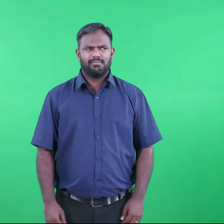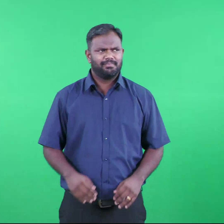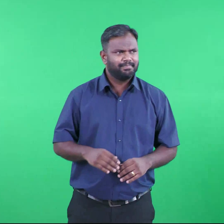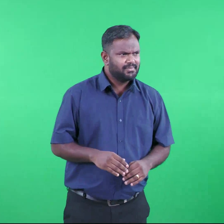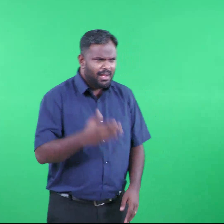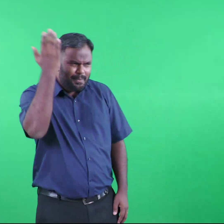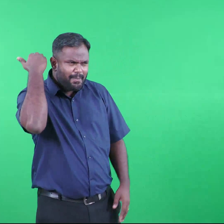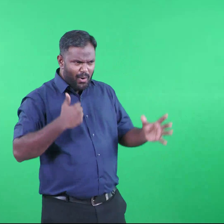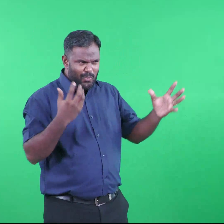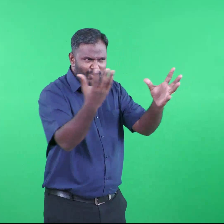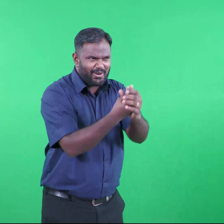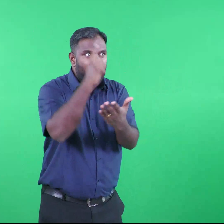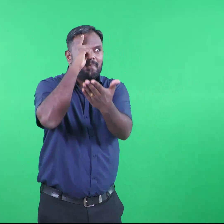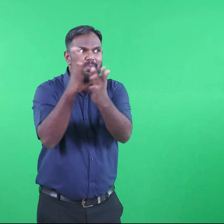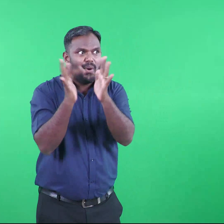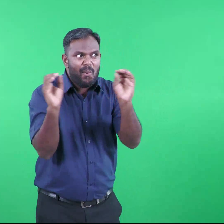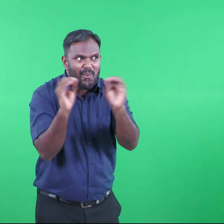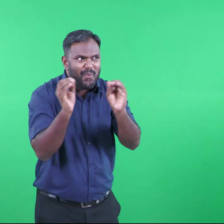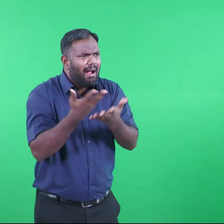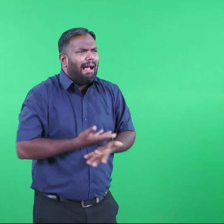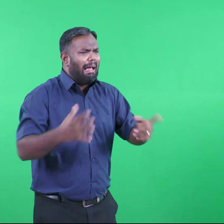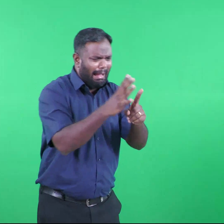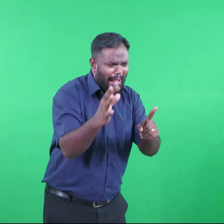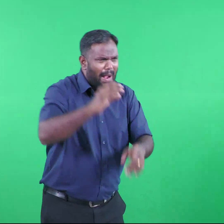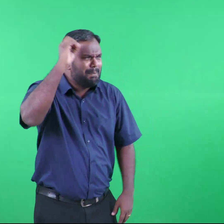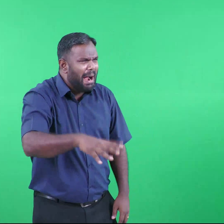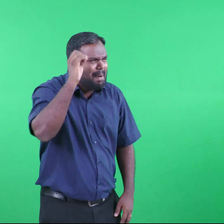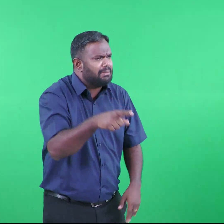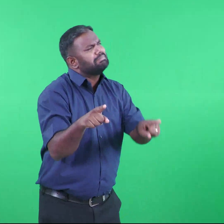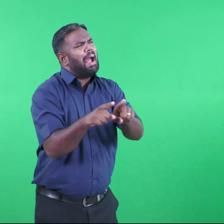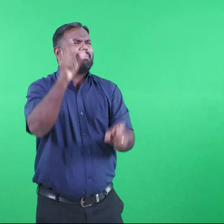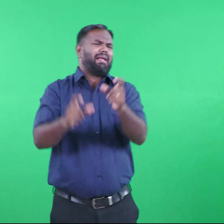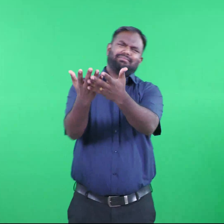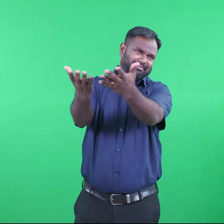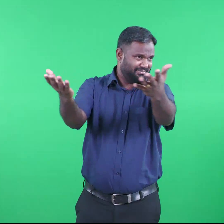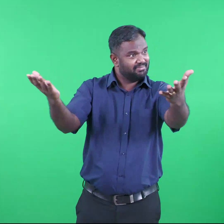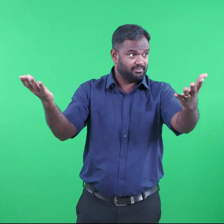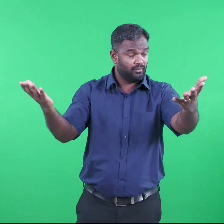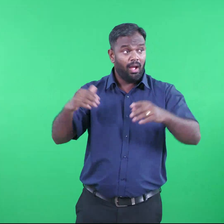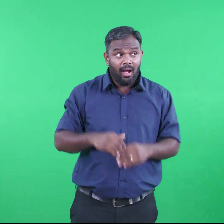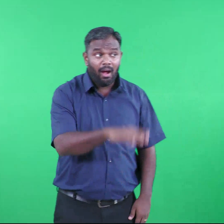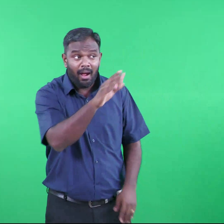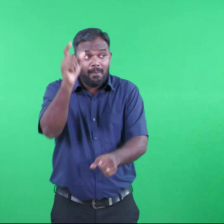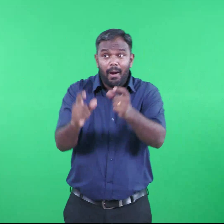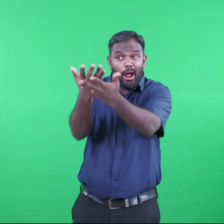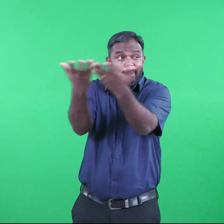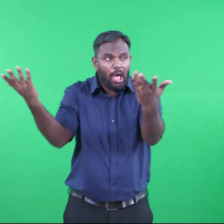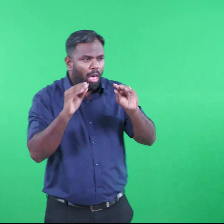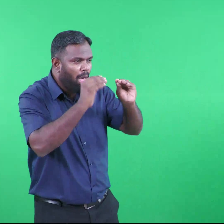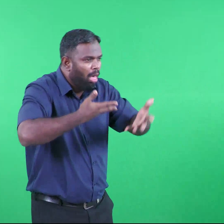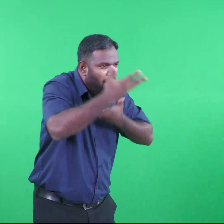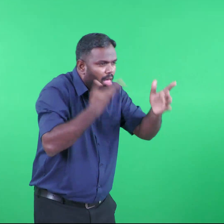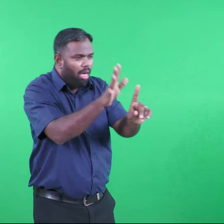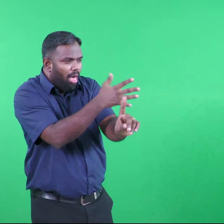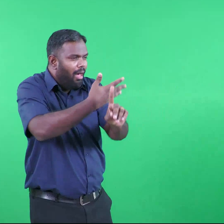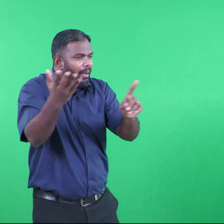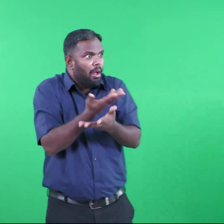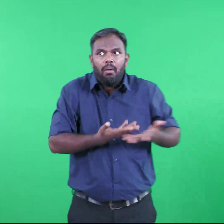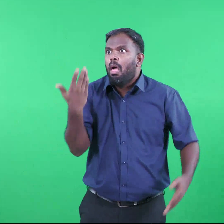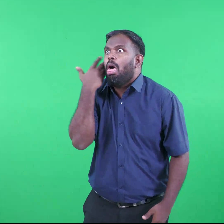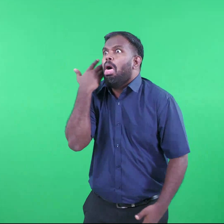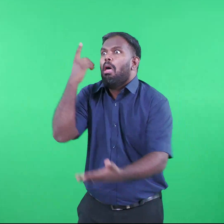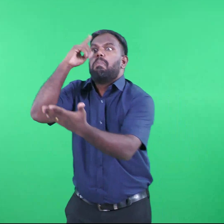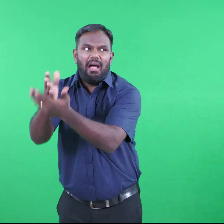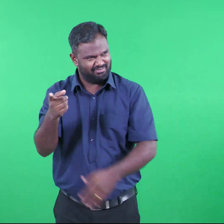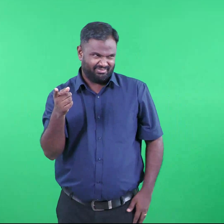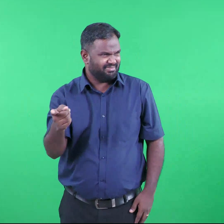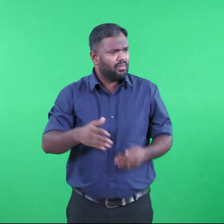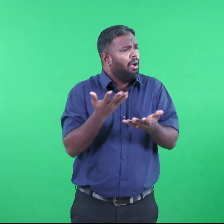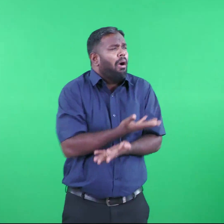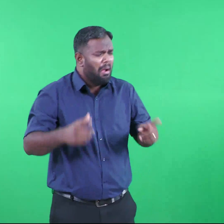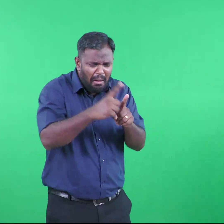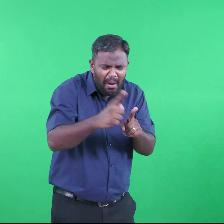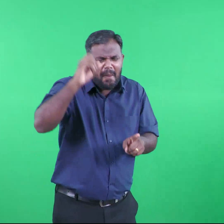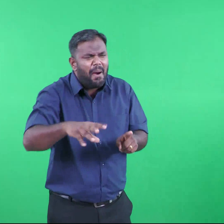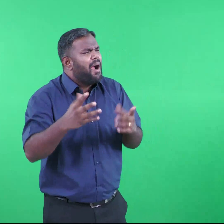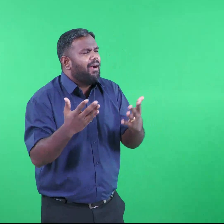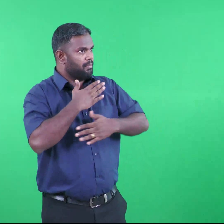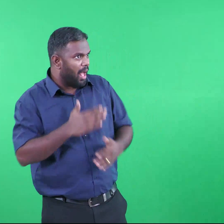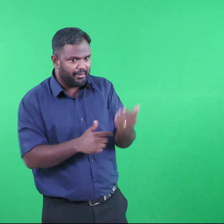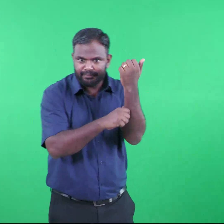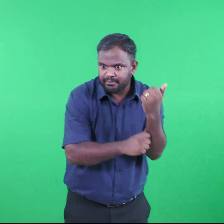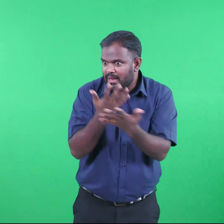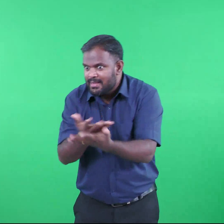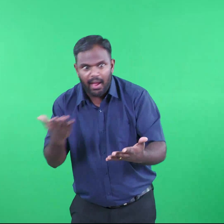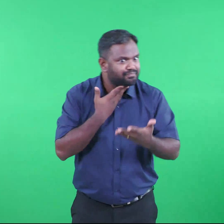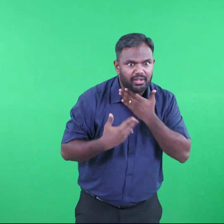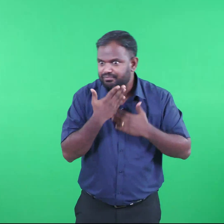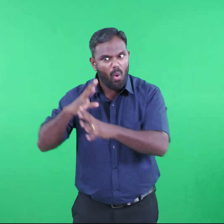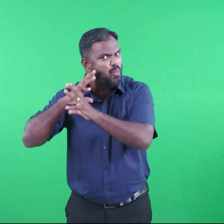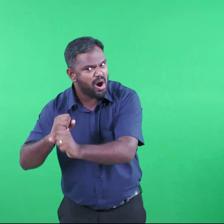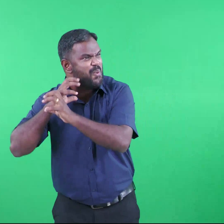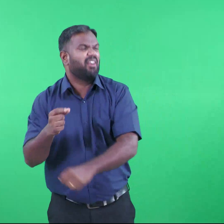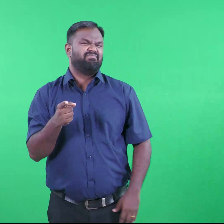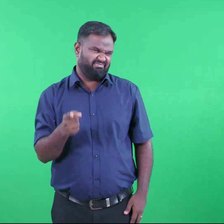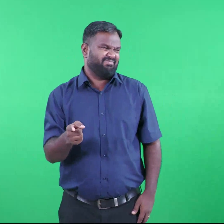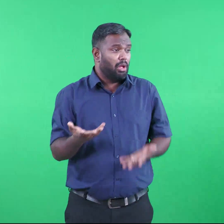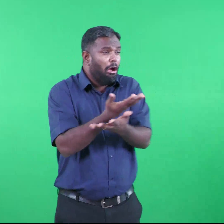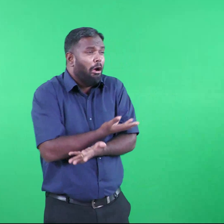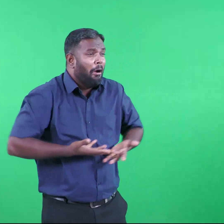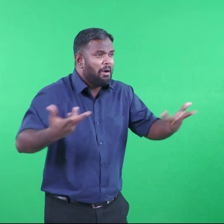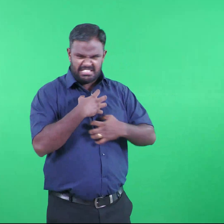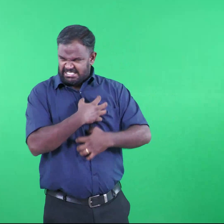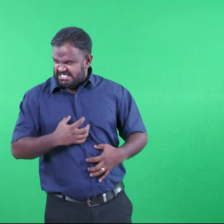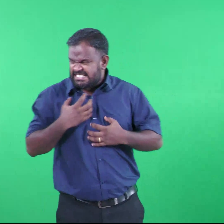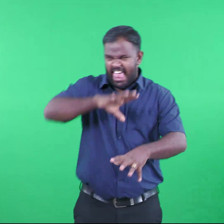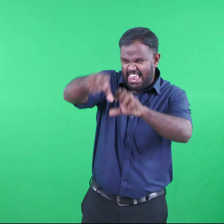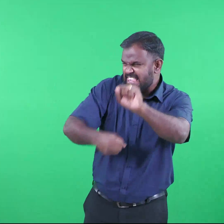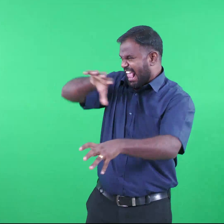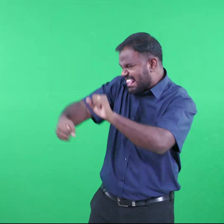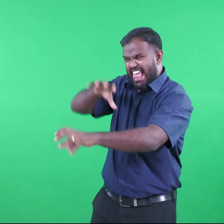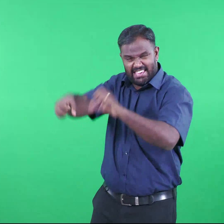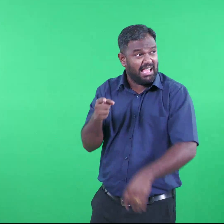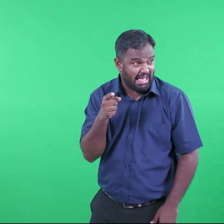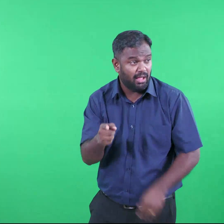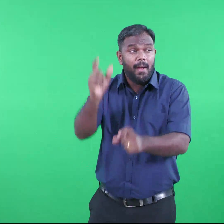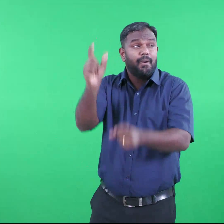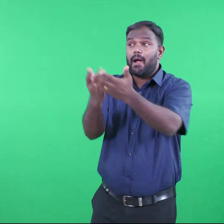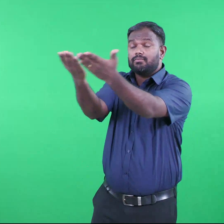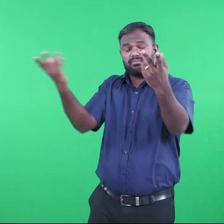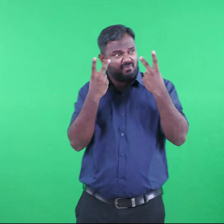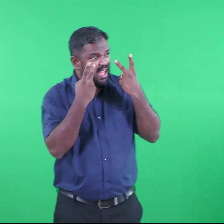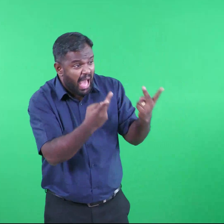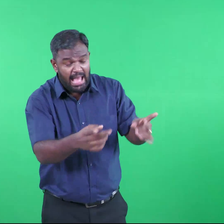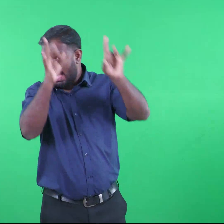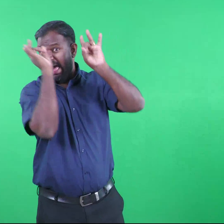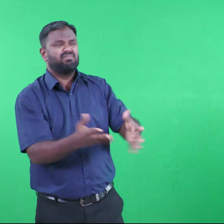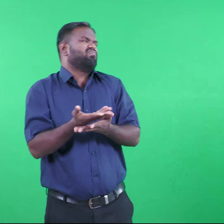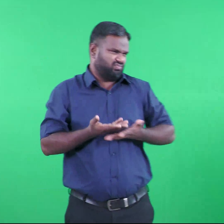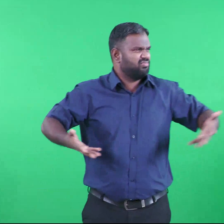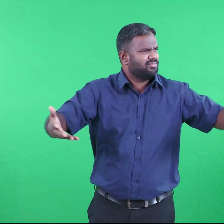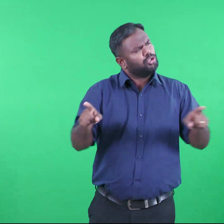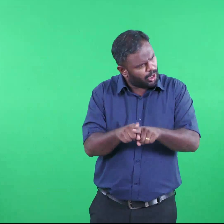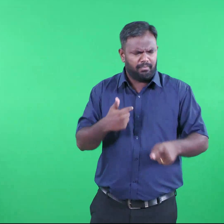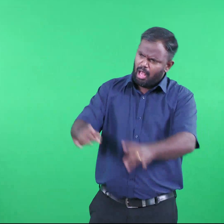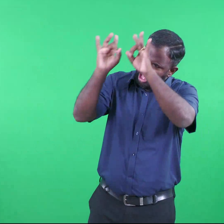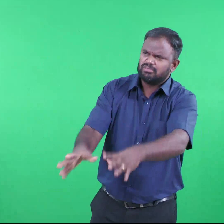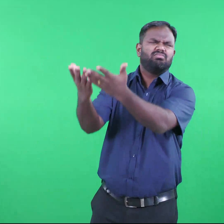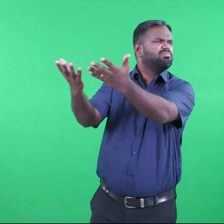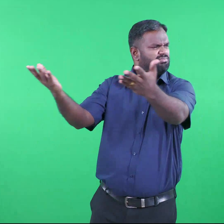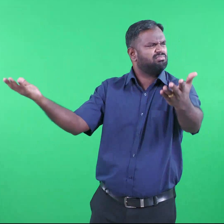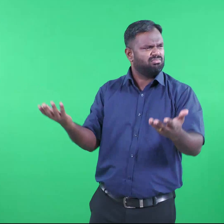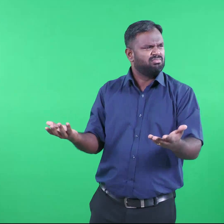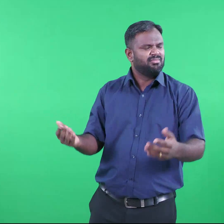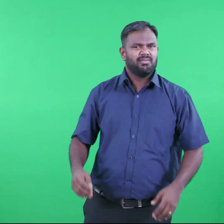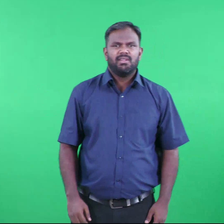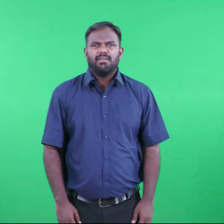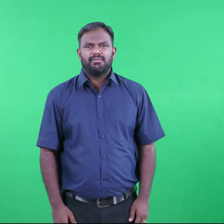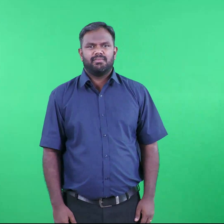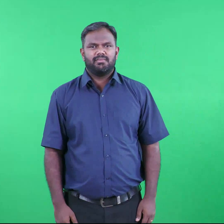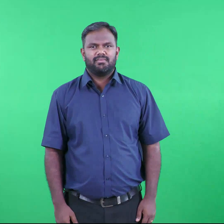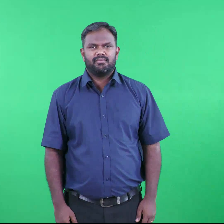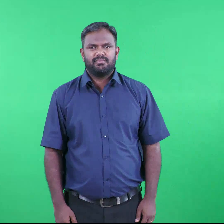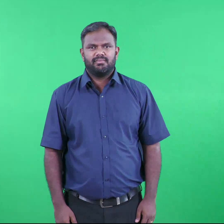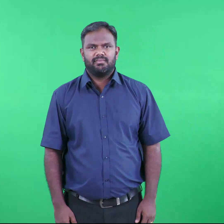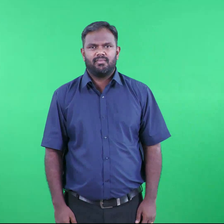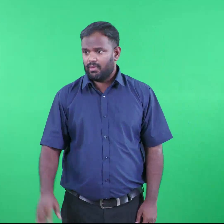For at one time we too were foolish, disobedient, misled, and enslaved to all sorts of desires and pleasures- living in malice and envy, being hated and hating one another.